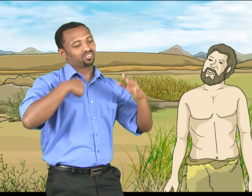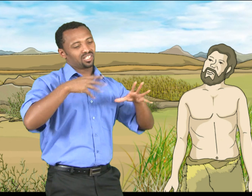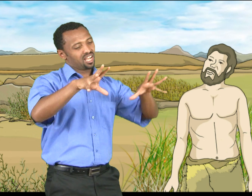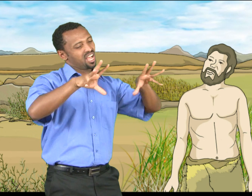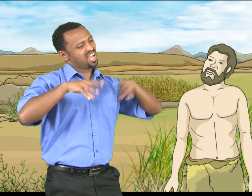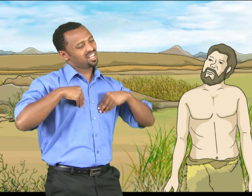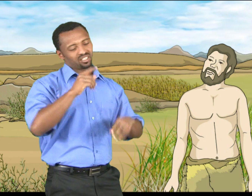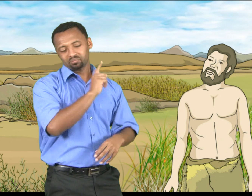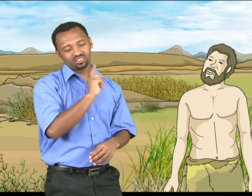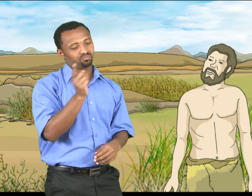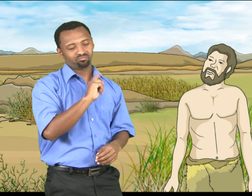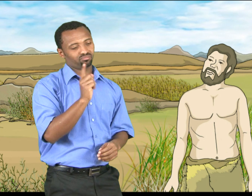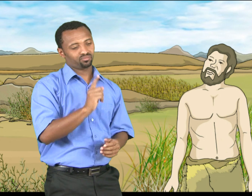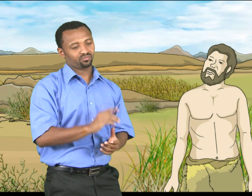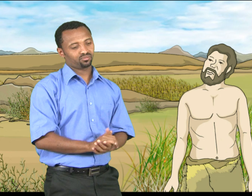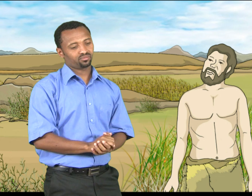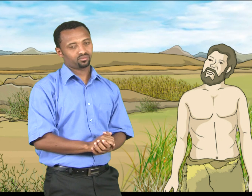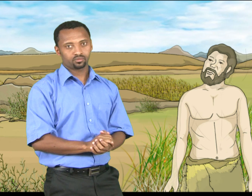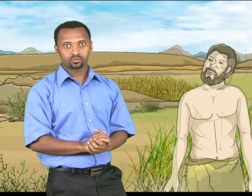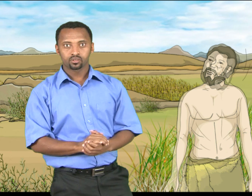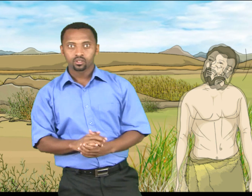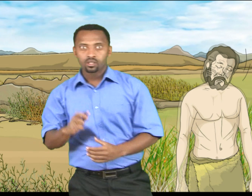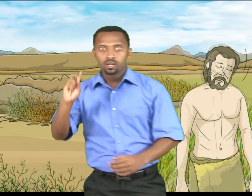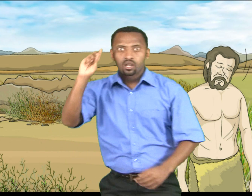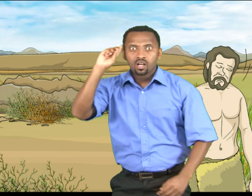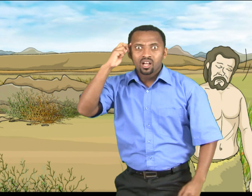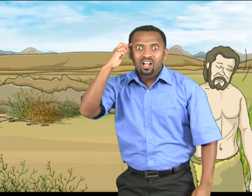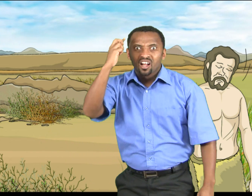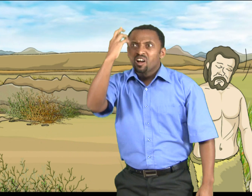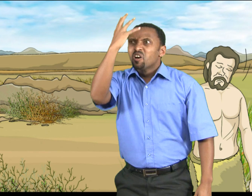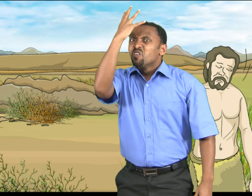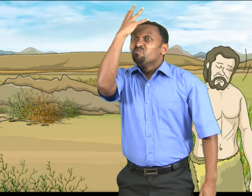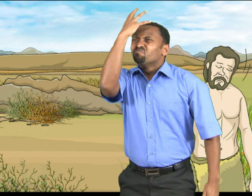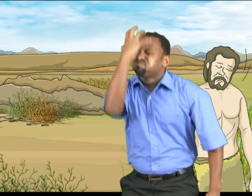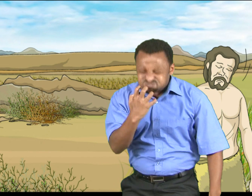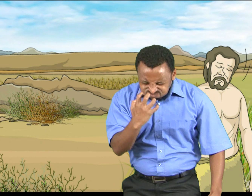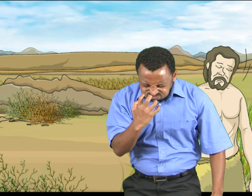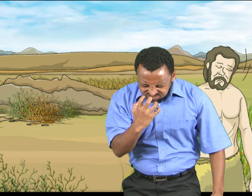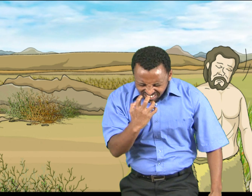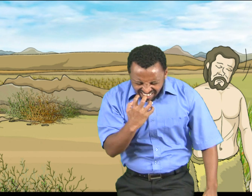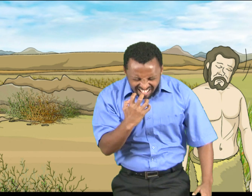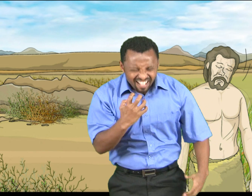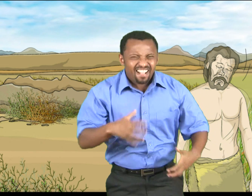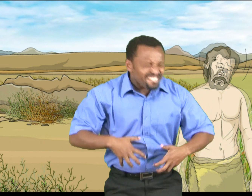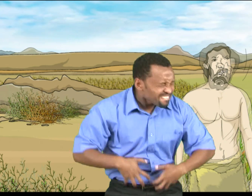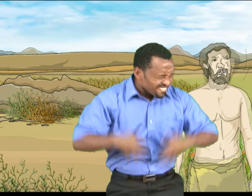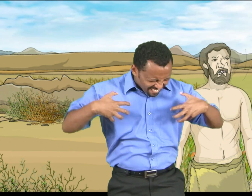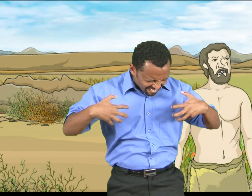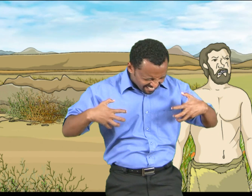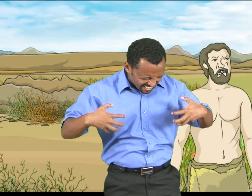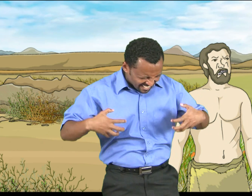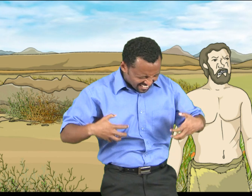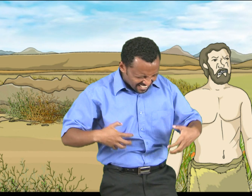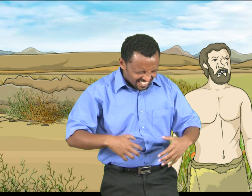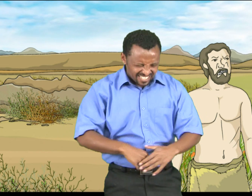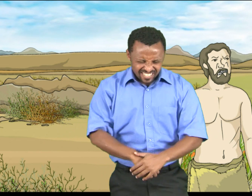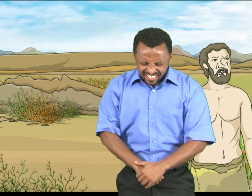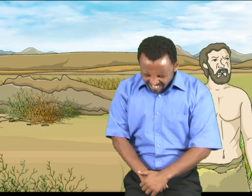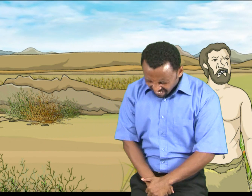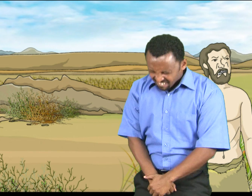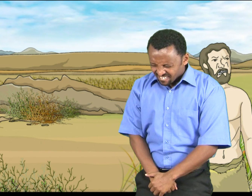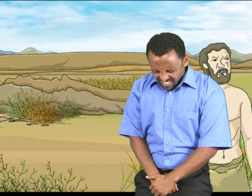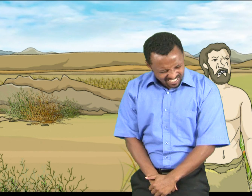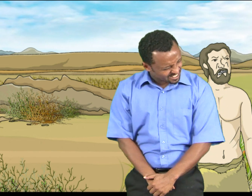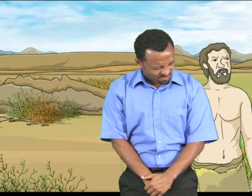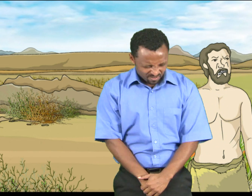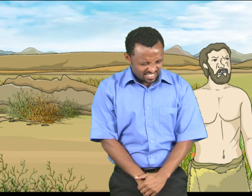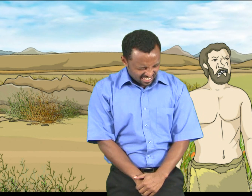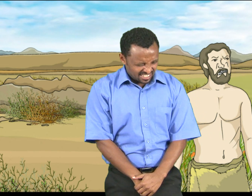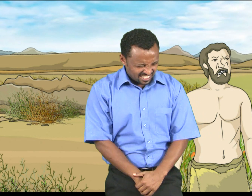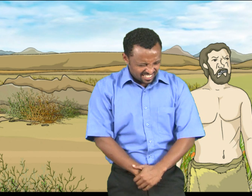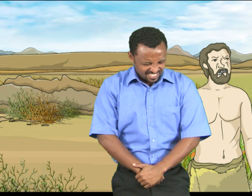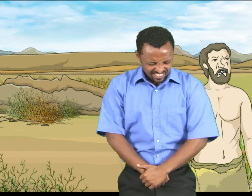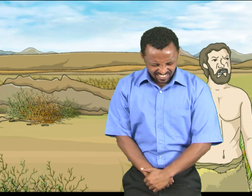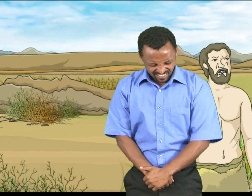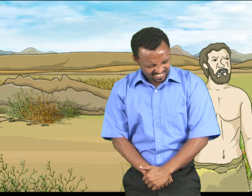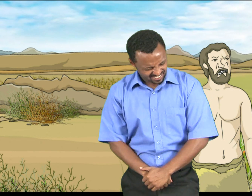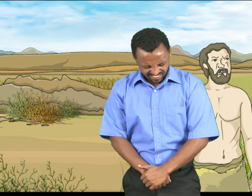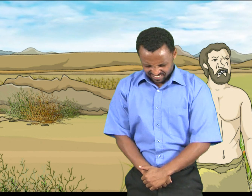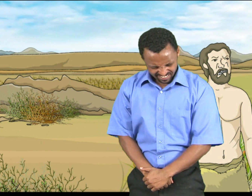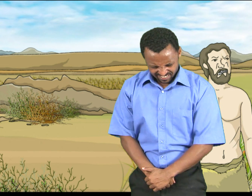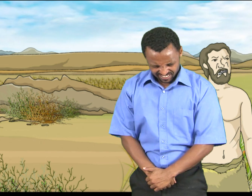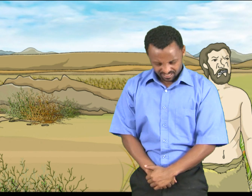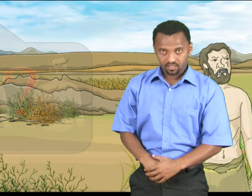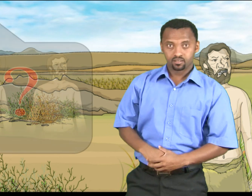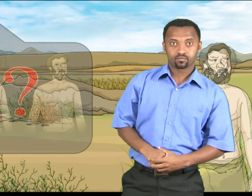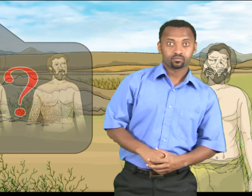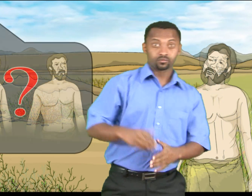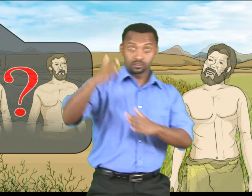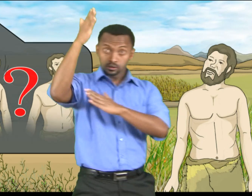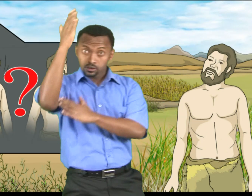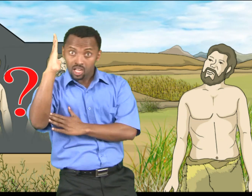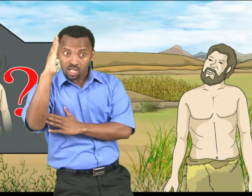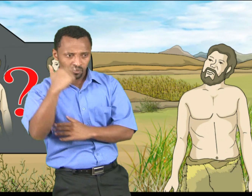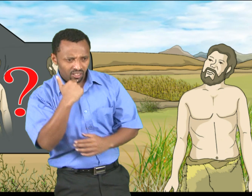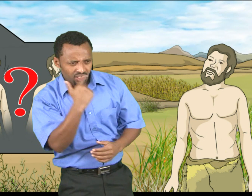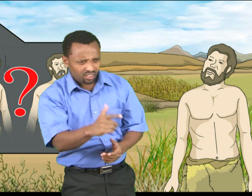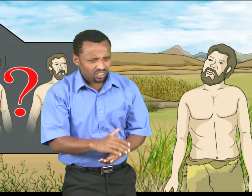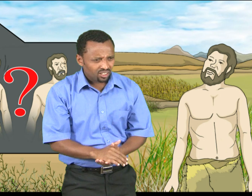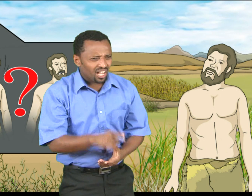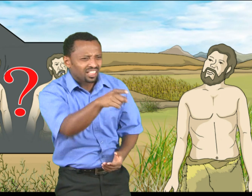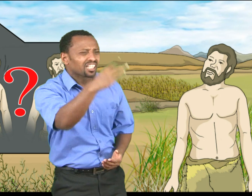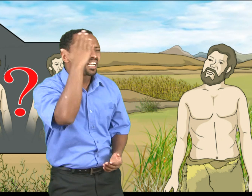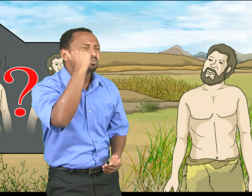So Cain became very angry, and his countenance fell.